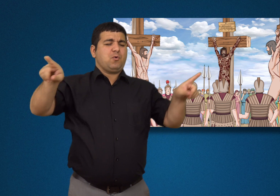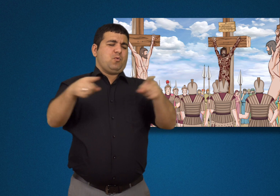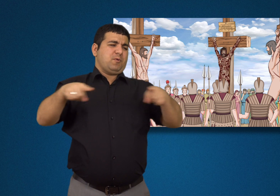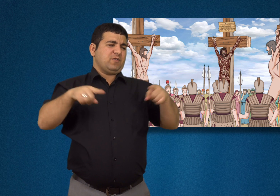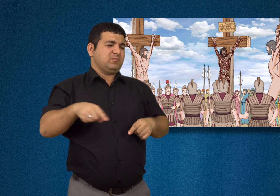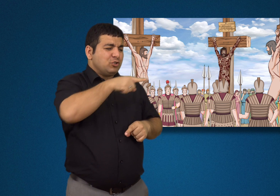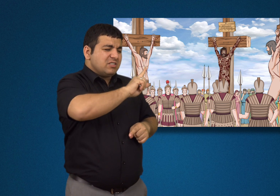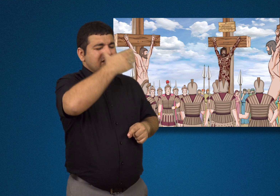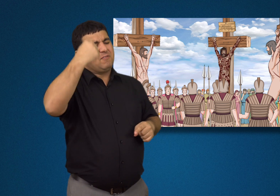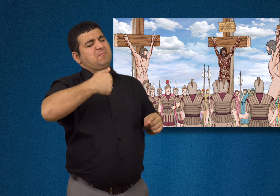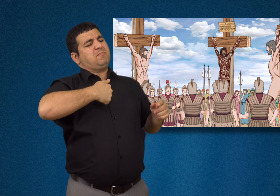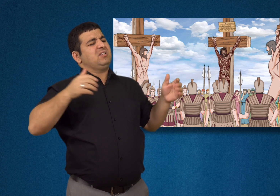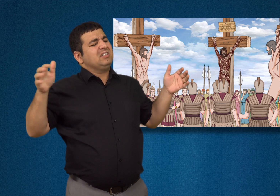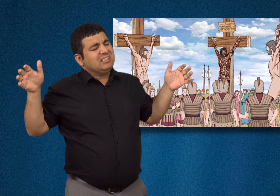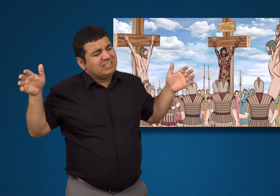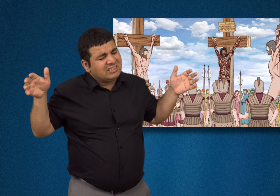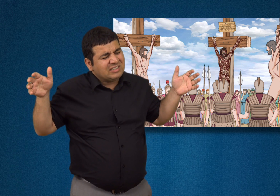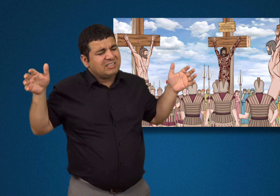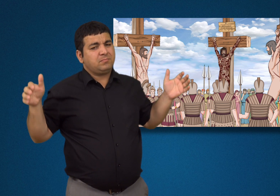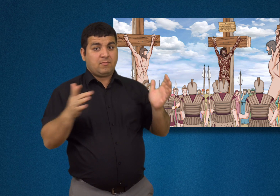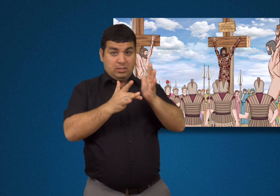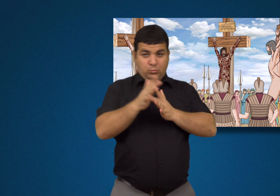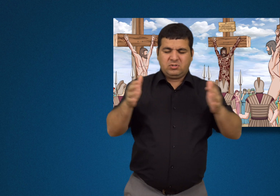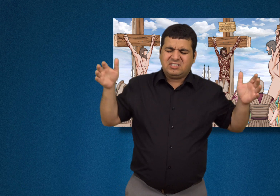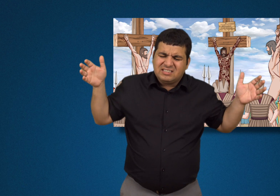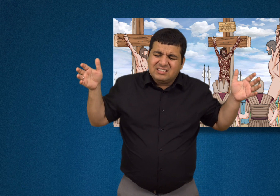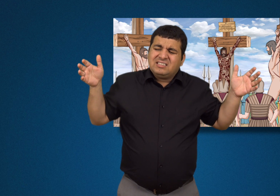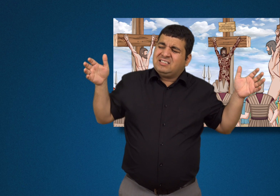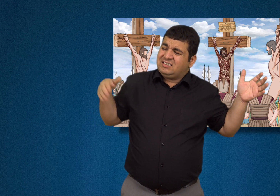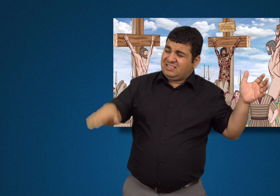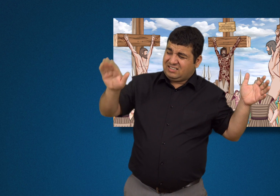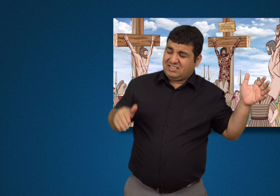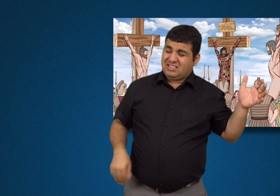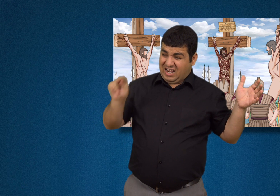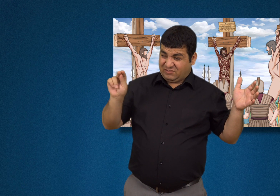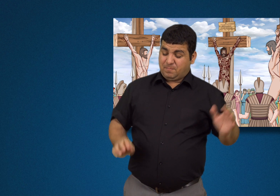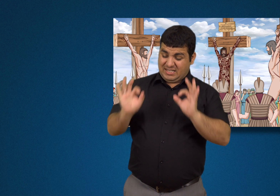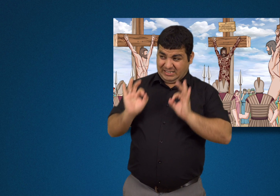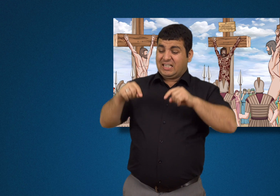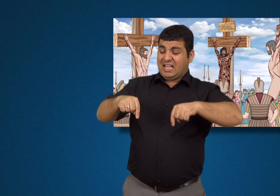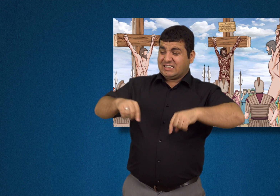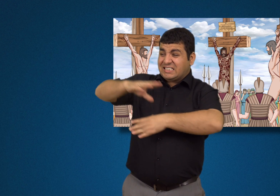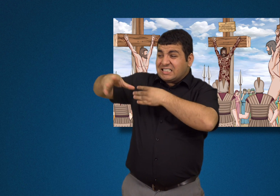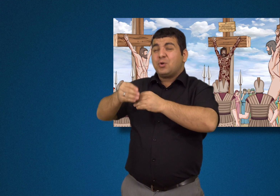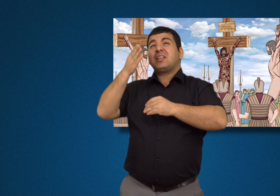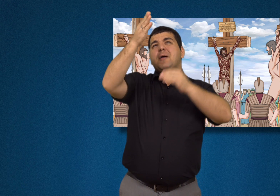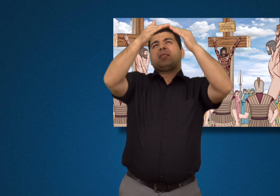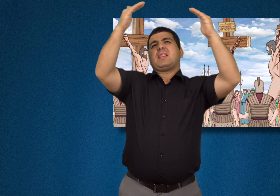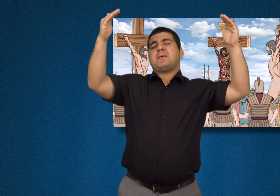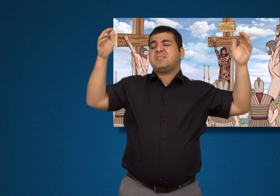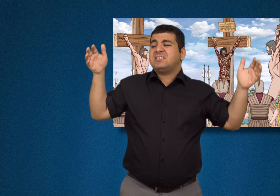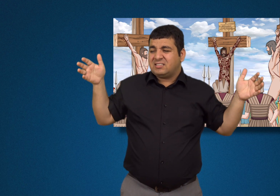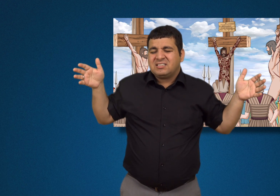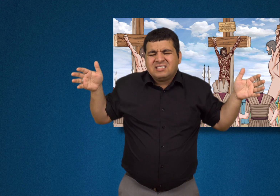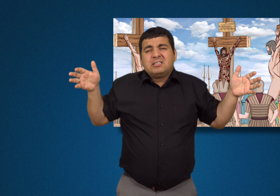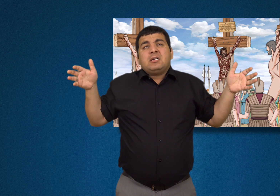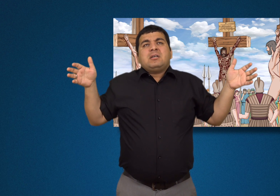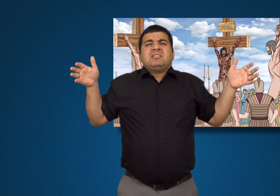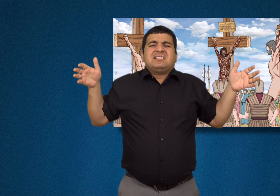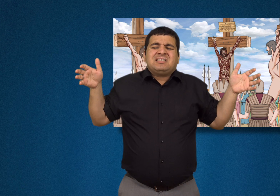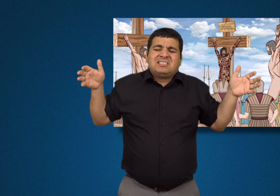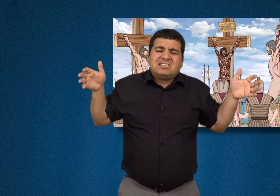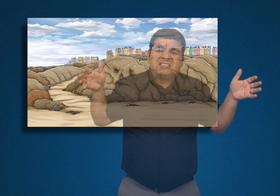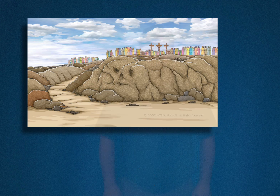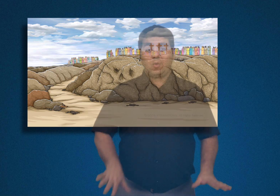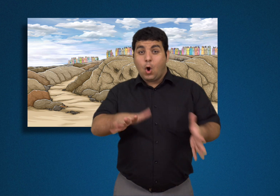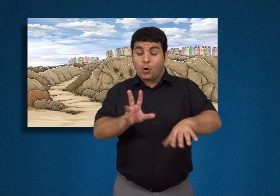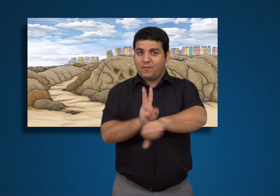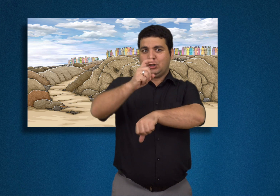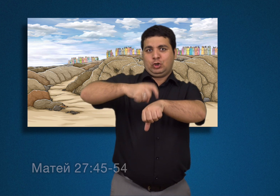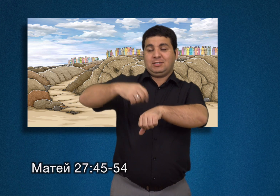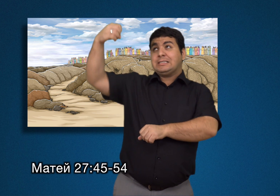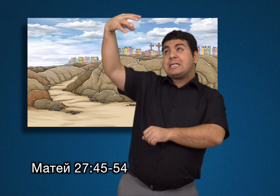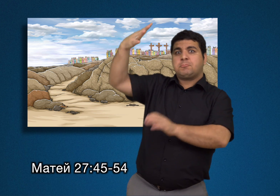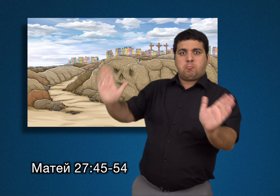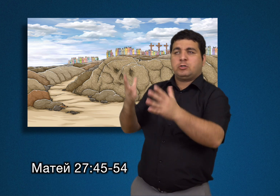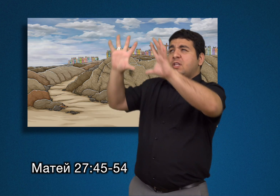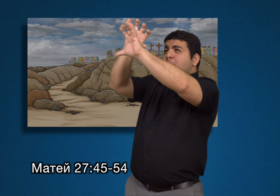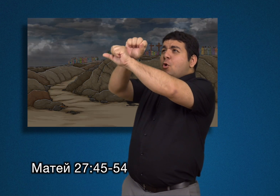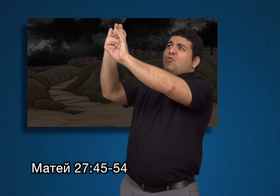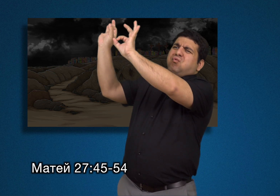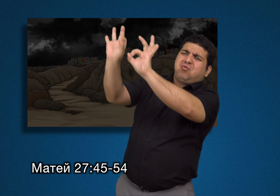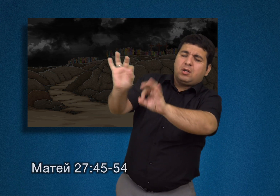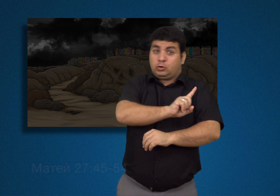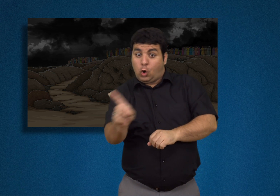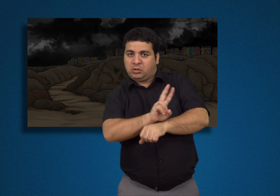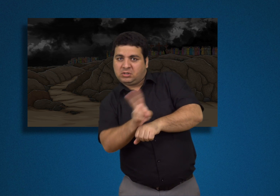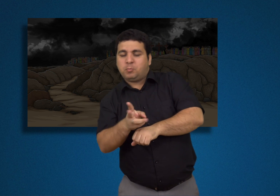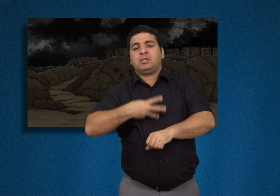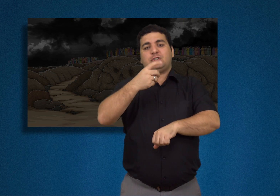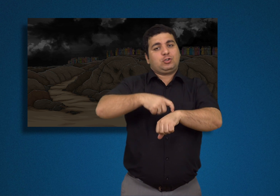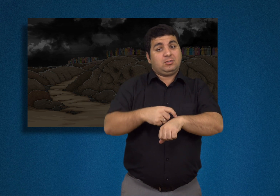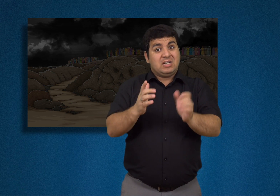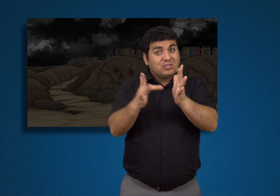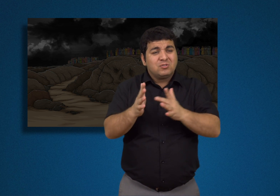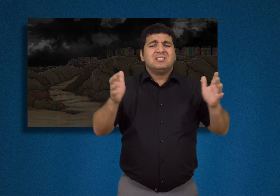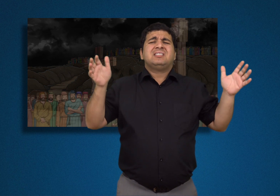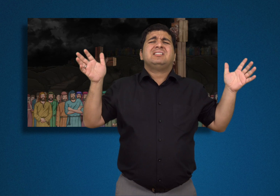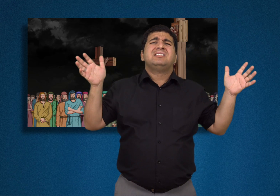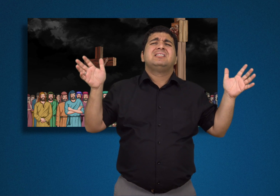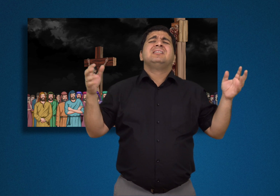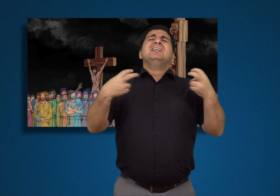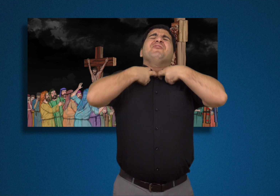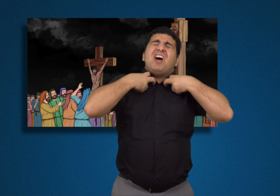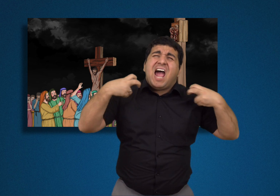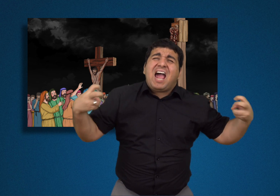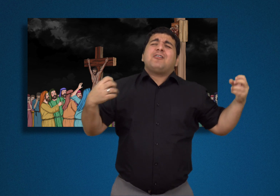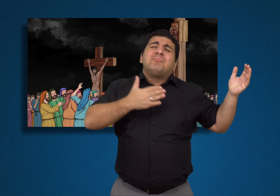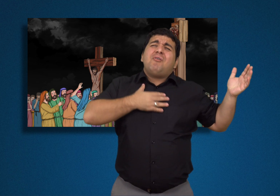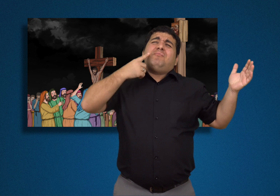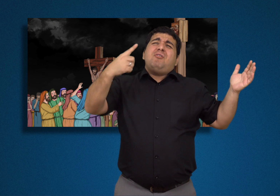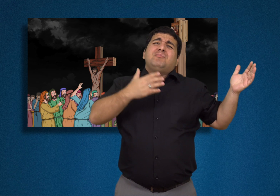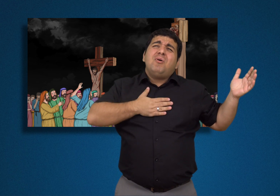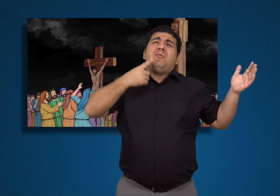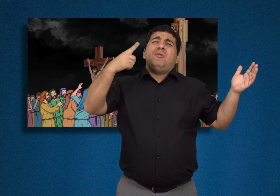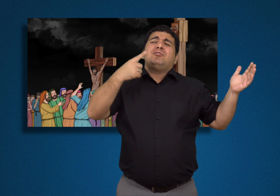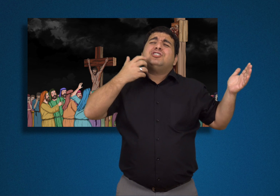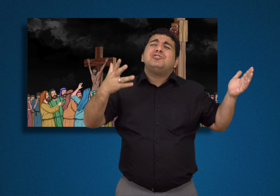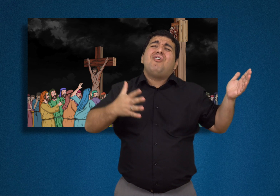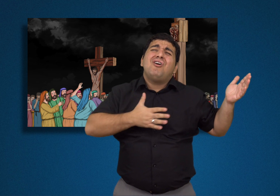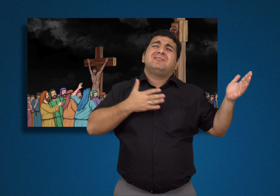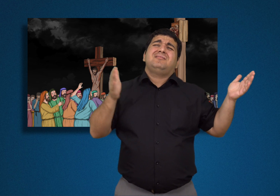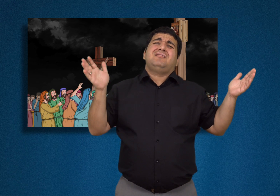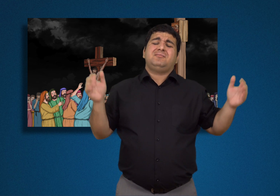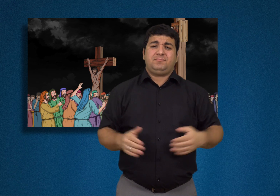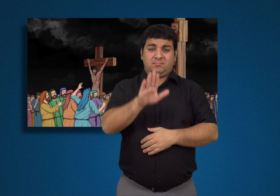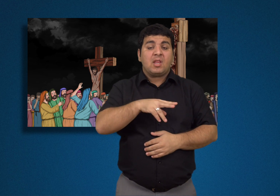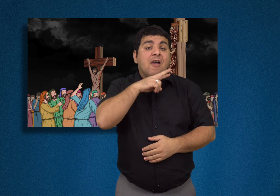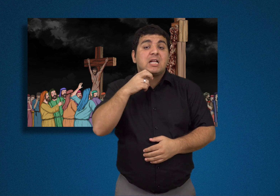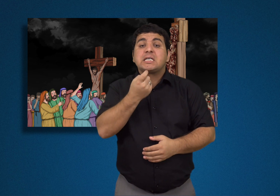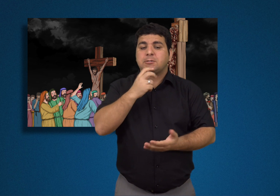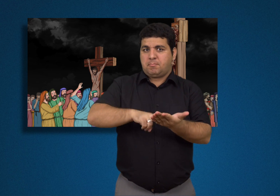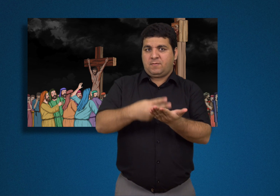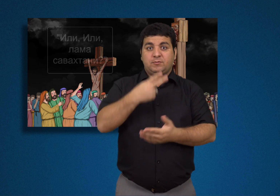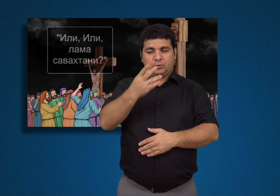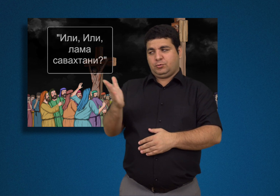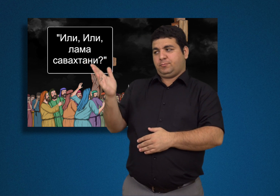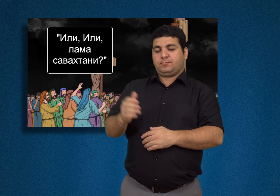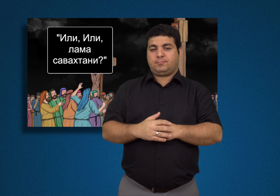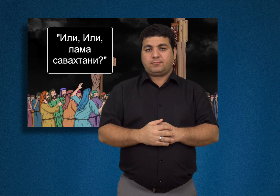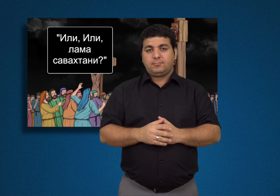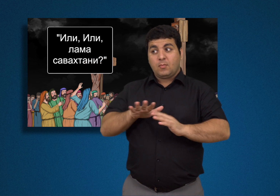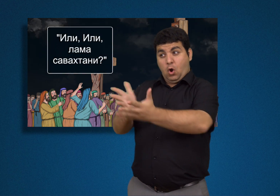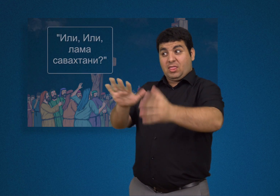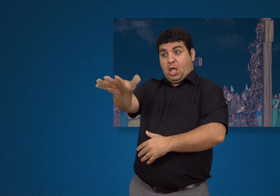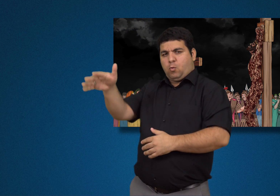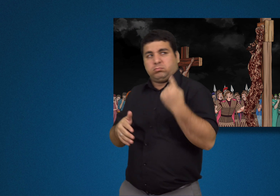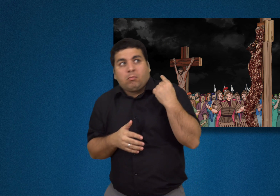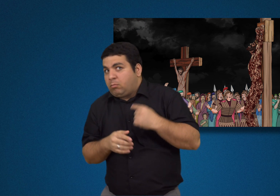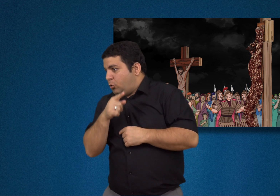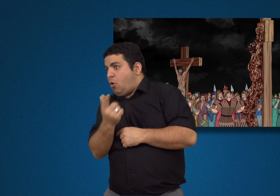About the ninth hour Jesus cried out in a loud voice, “Eli, Eli, lema sabachthani?” which means, “My God, My God, why have You forsaken Me?”